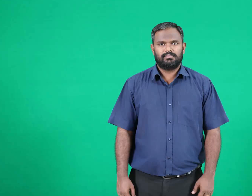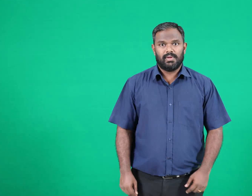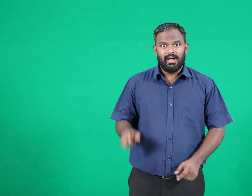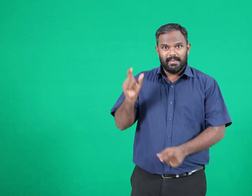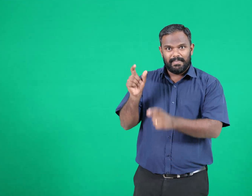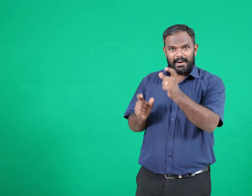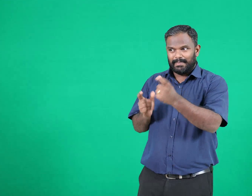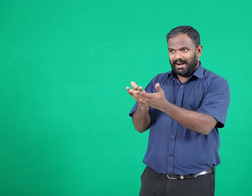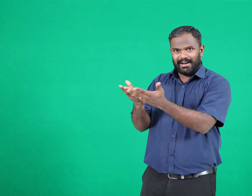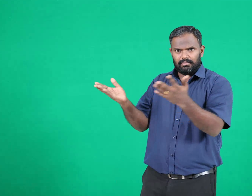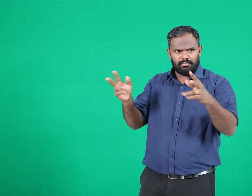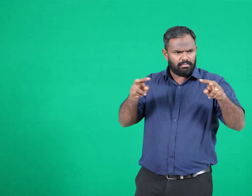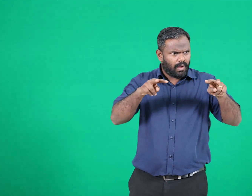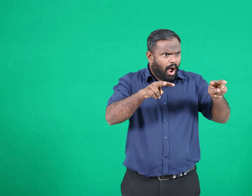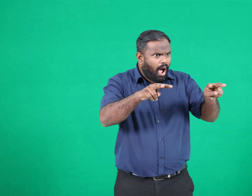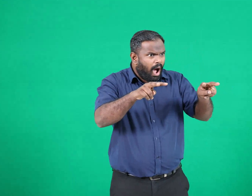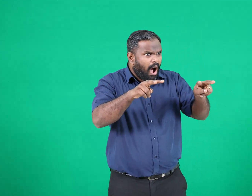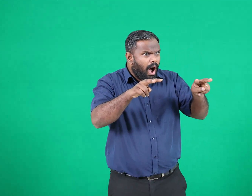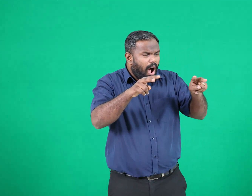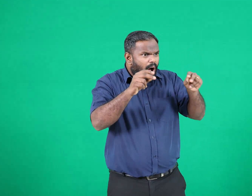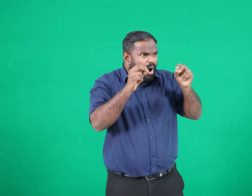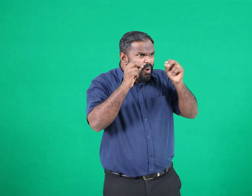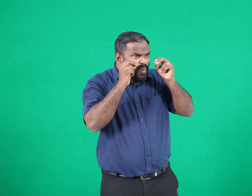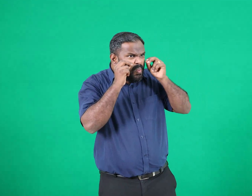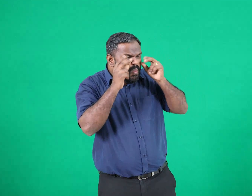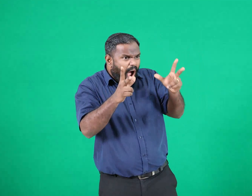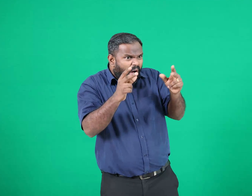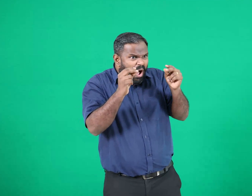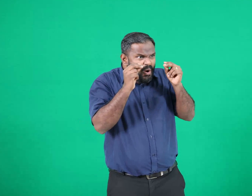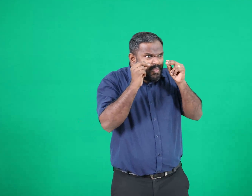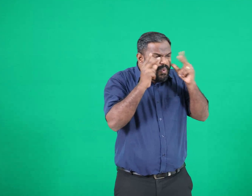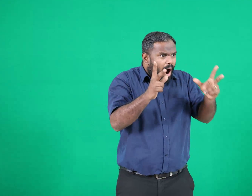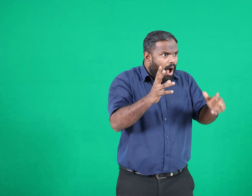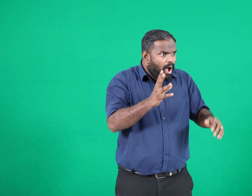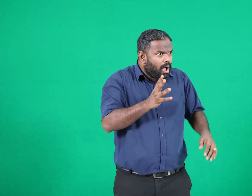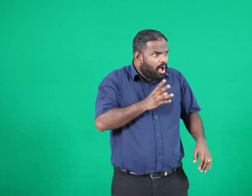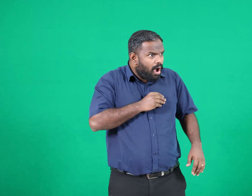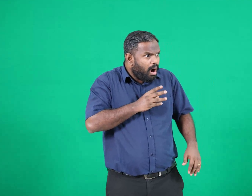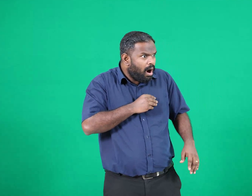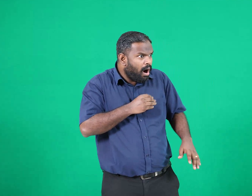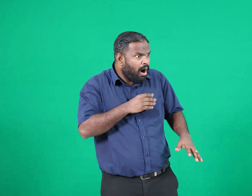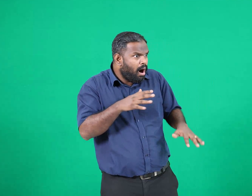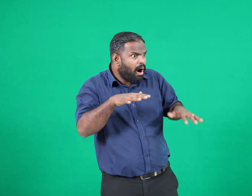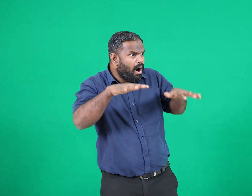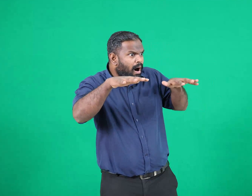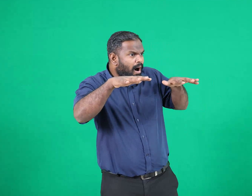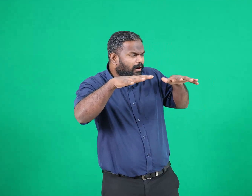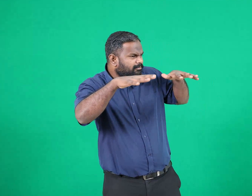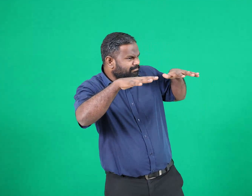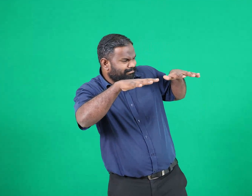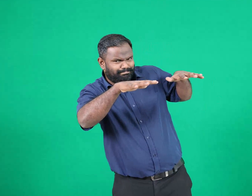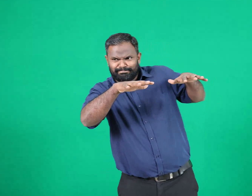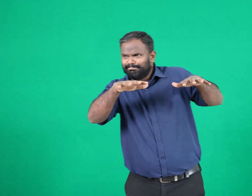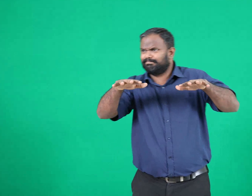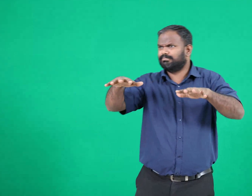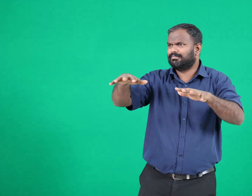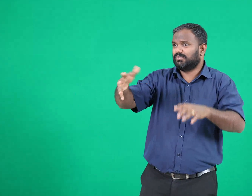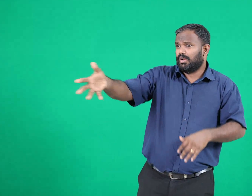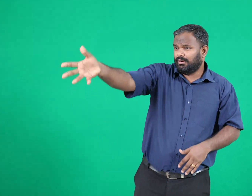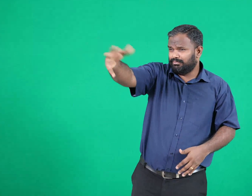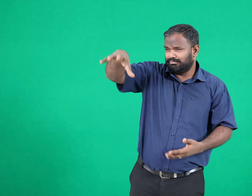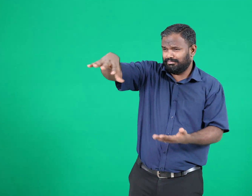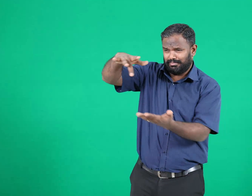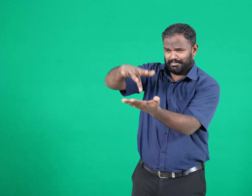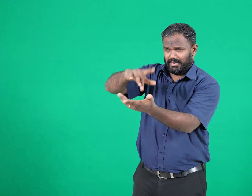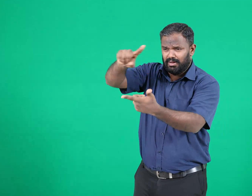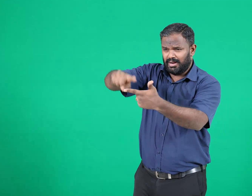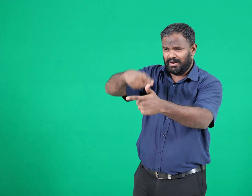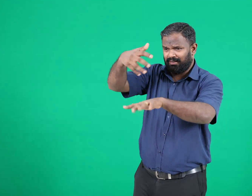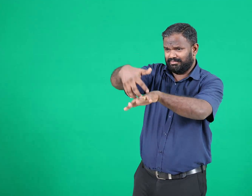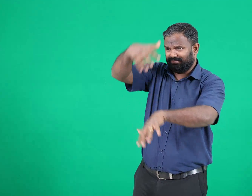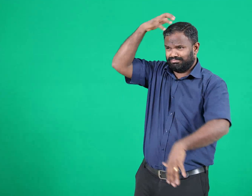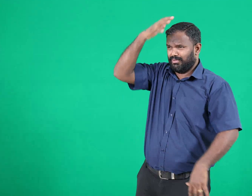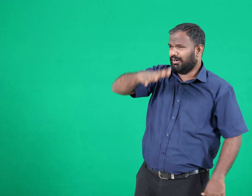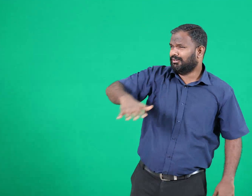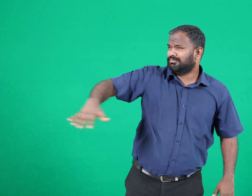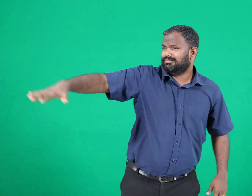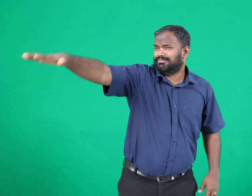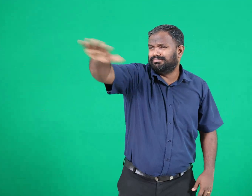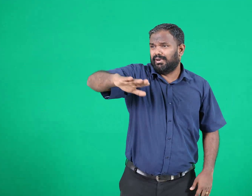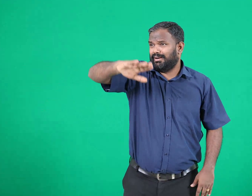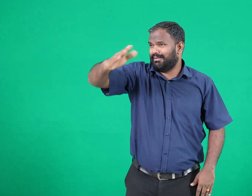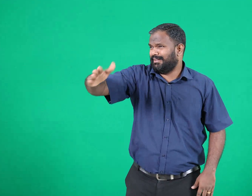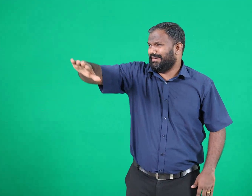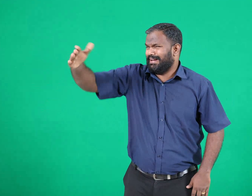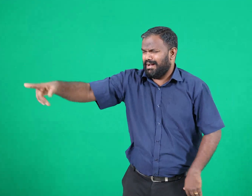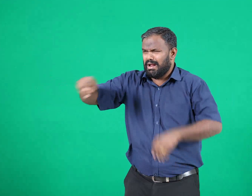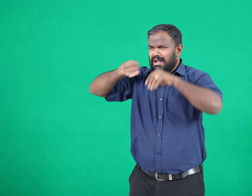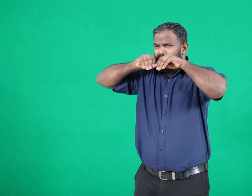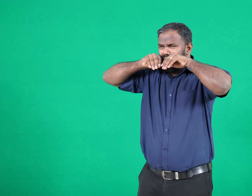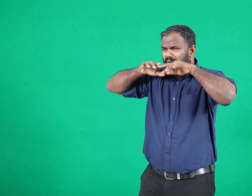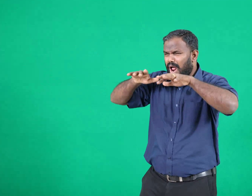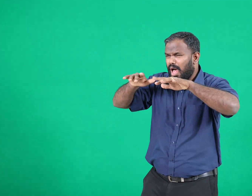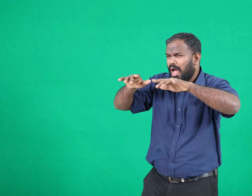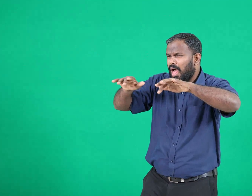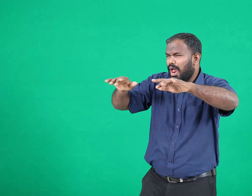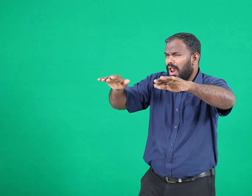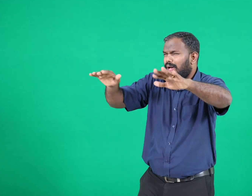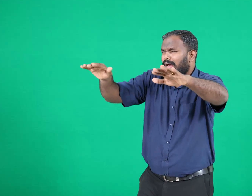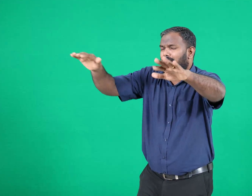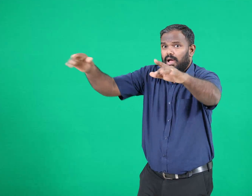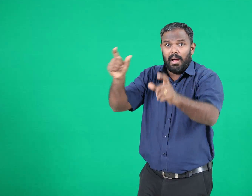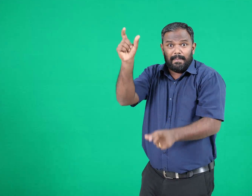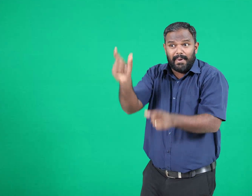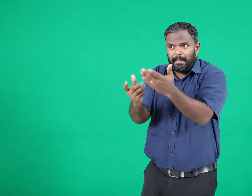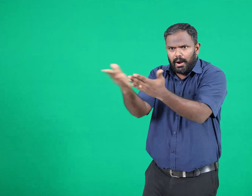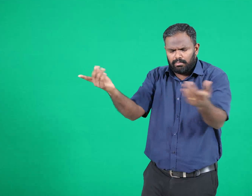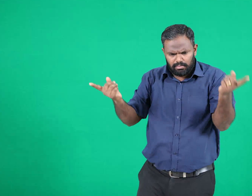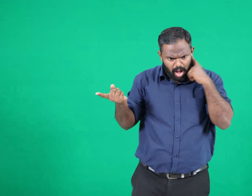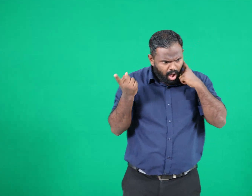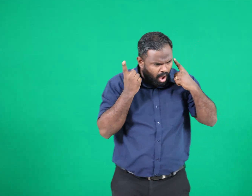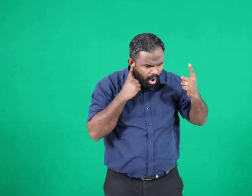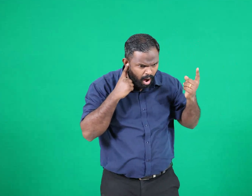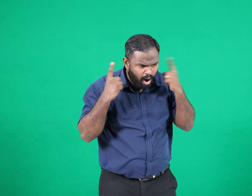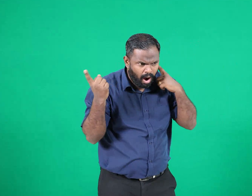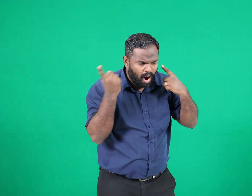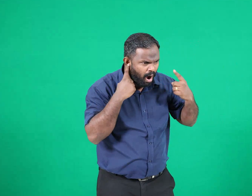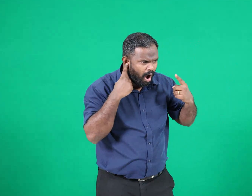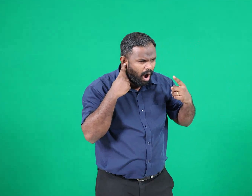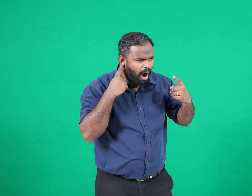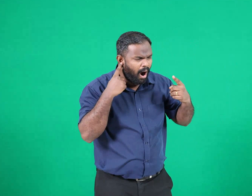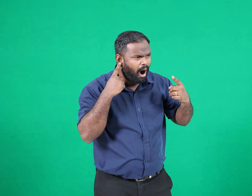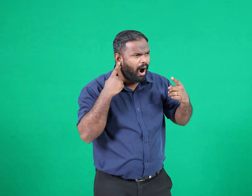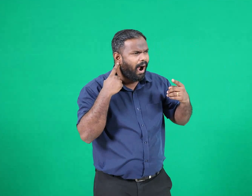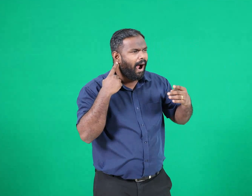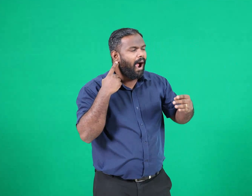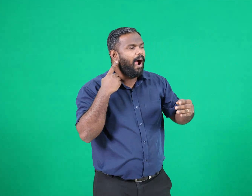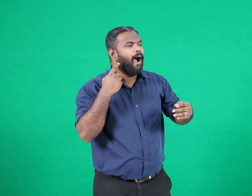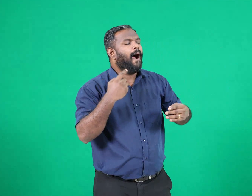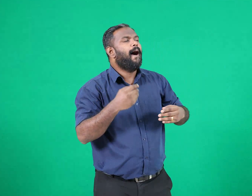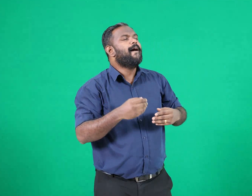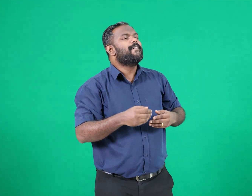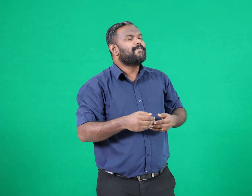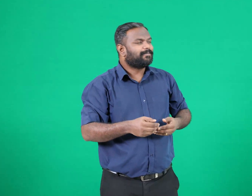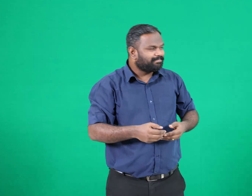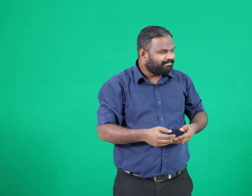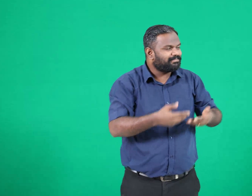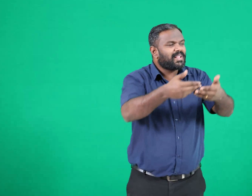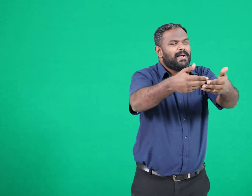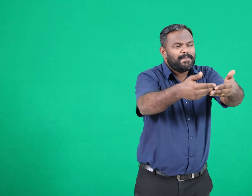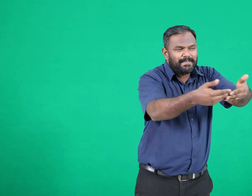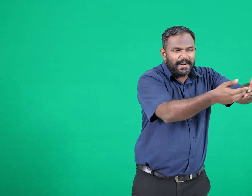All their neighbors were filled with awe, and people throughout the hill country of Judea were talking about these events.